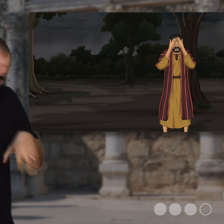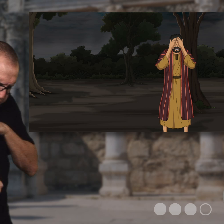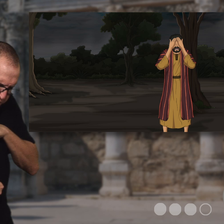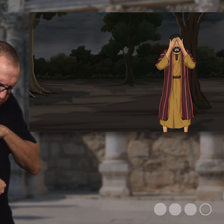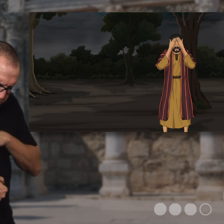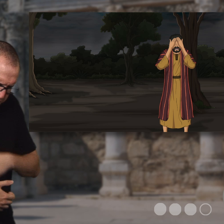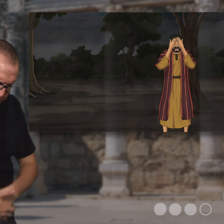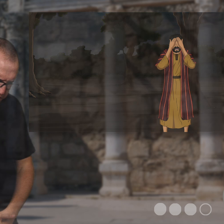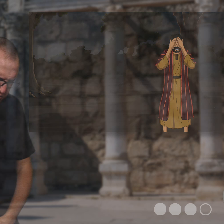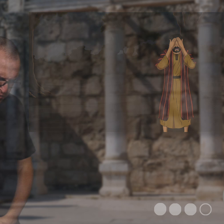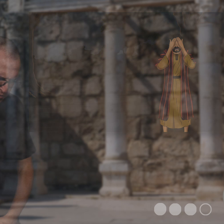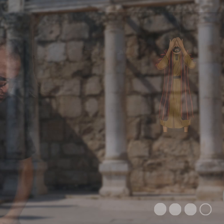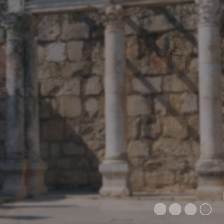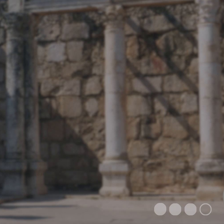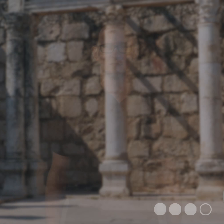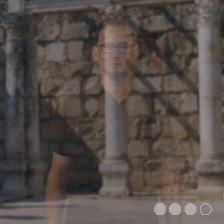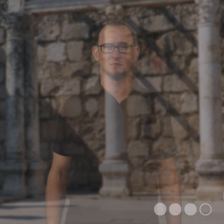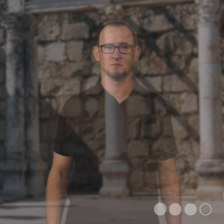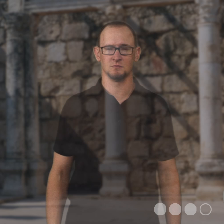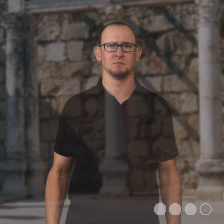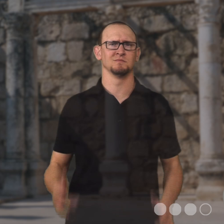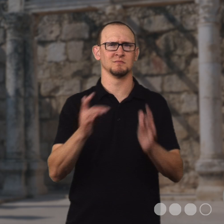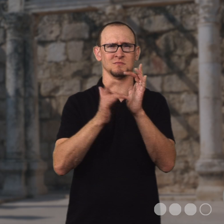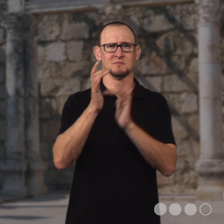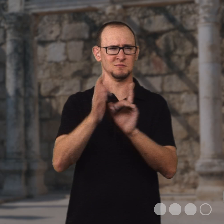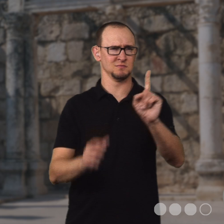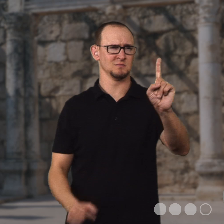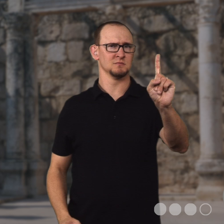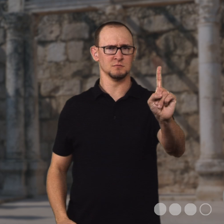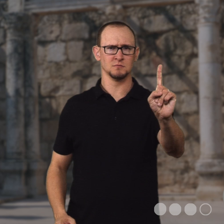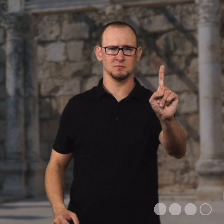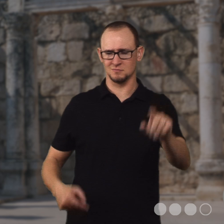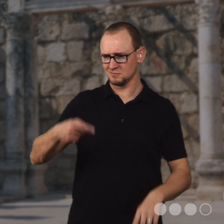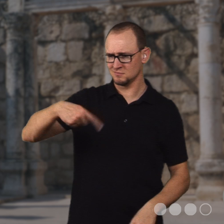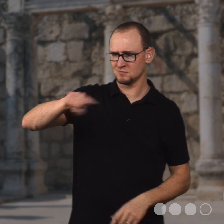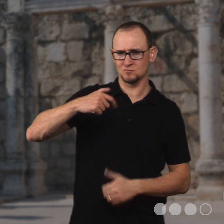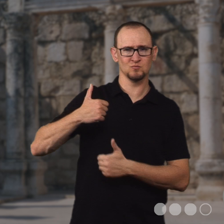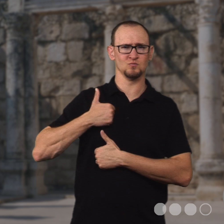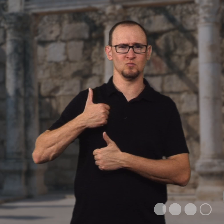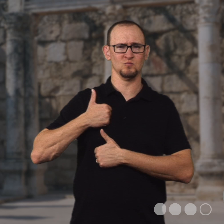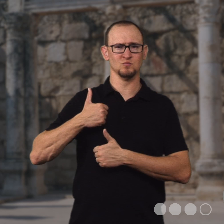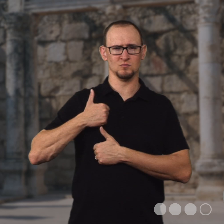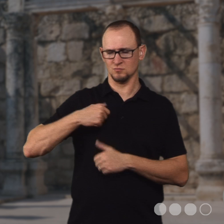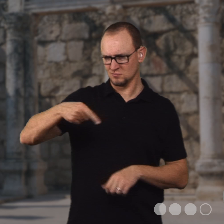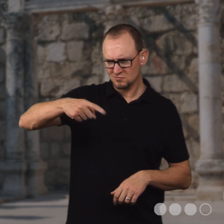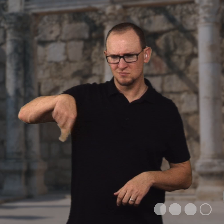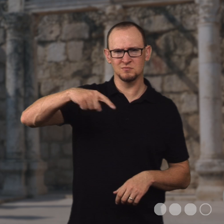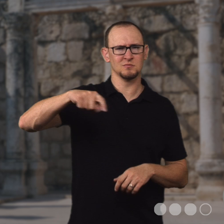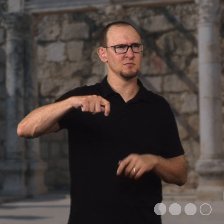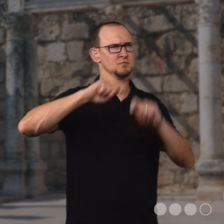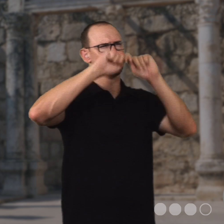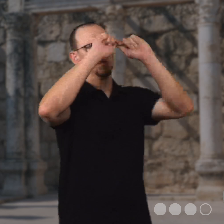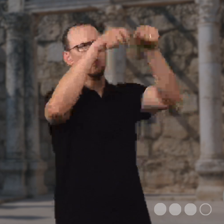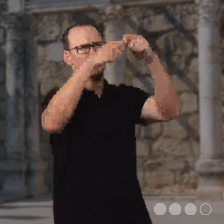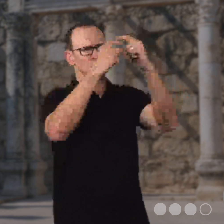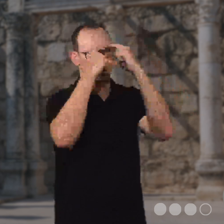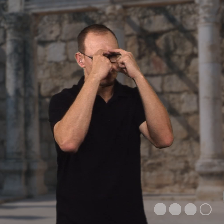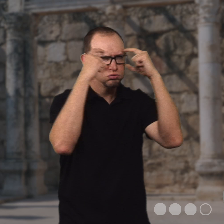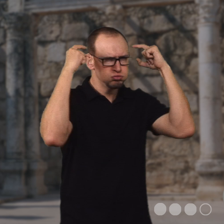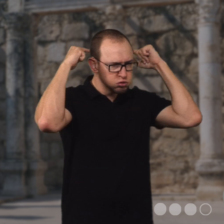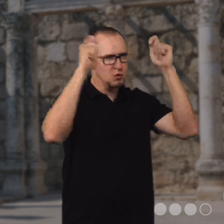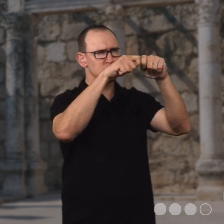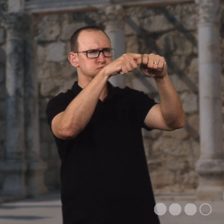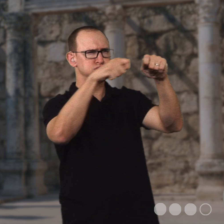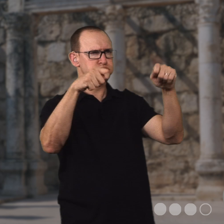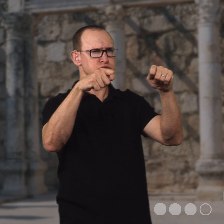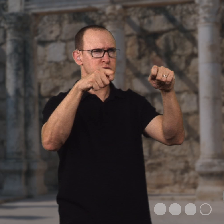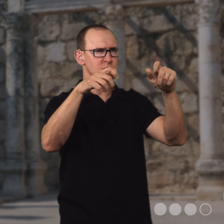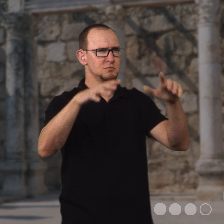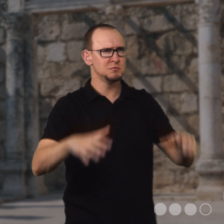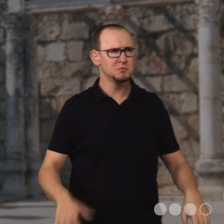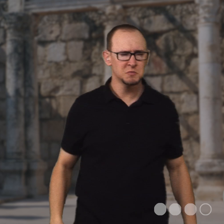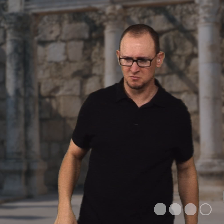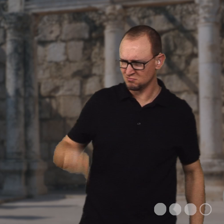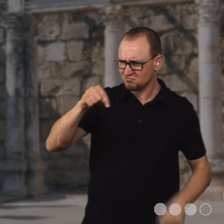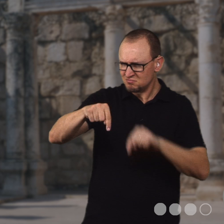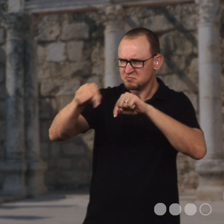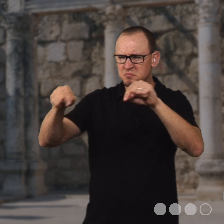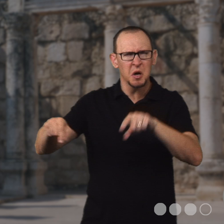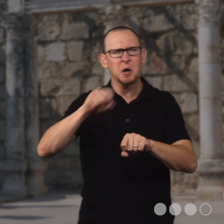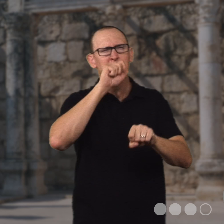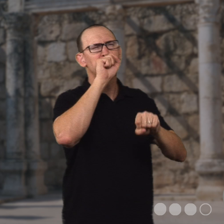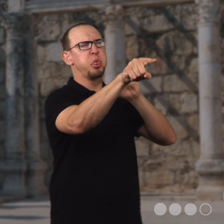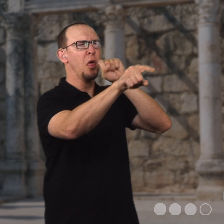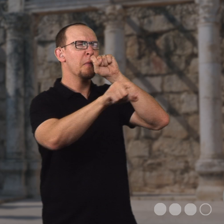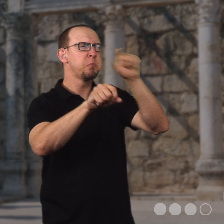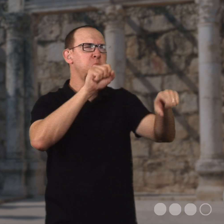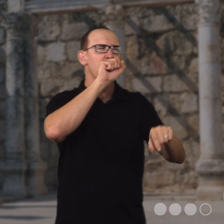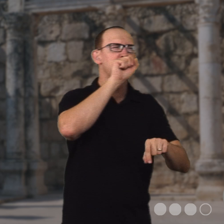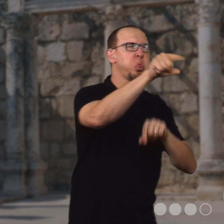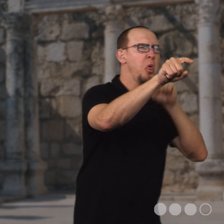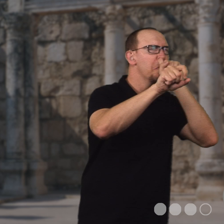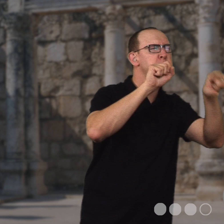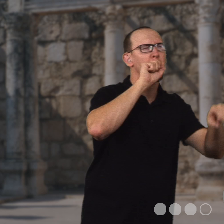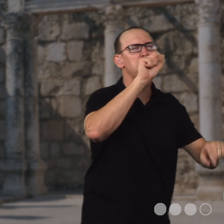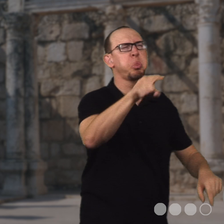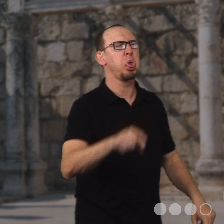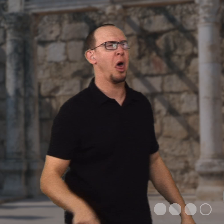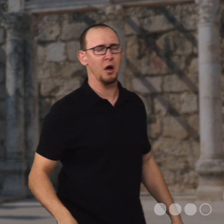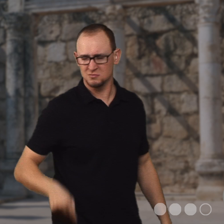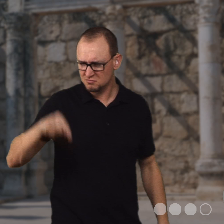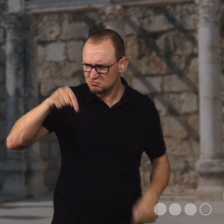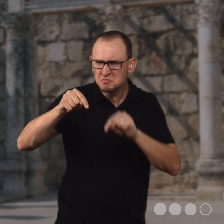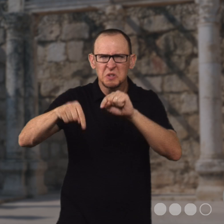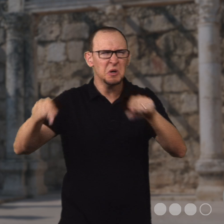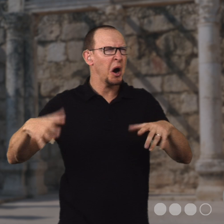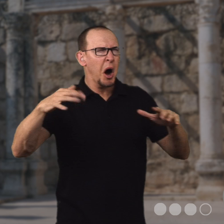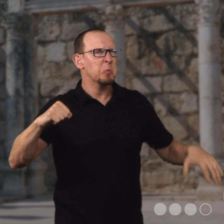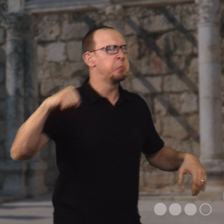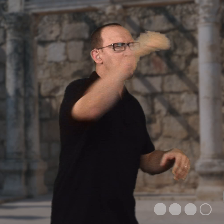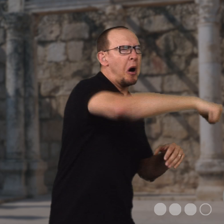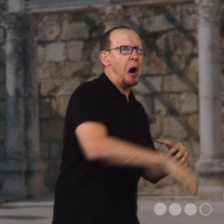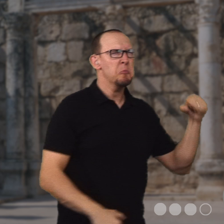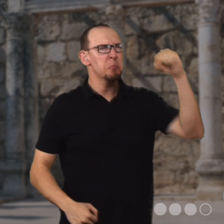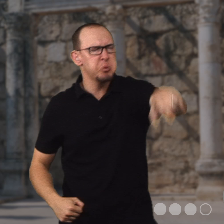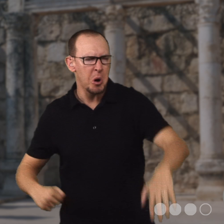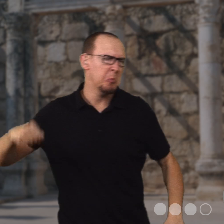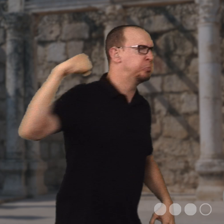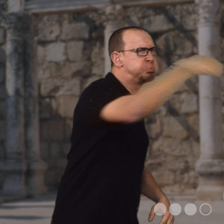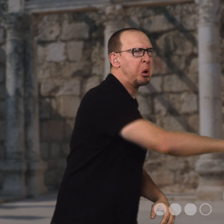The men who were holding Jesus began to mock Him and beat Him.